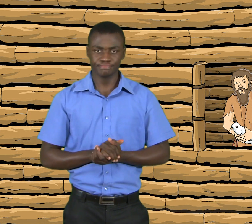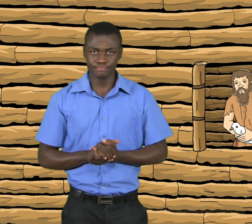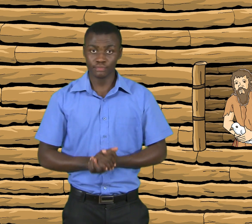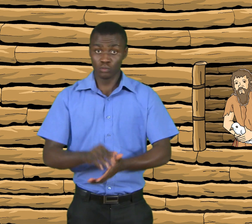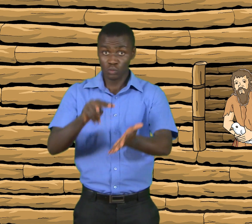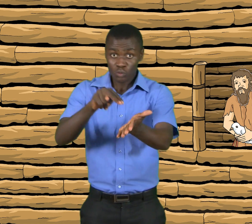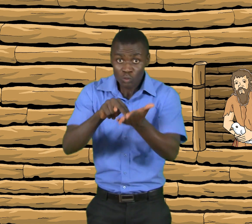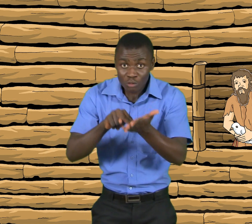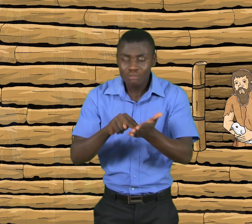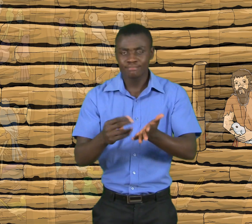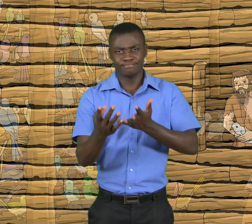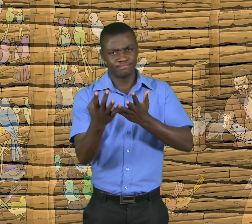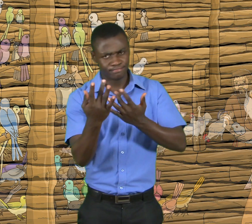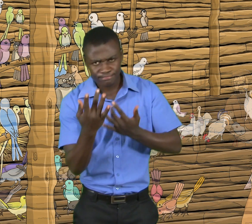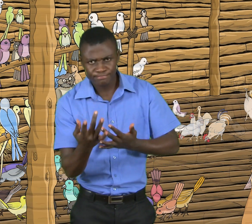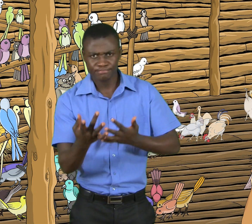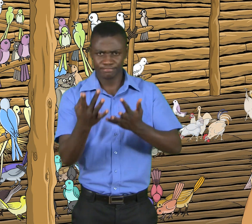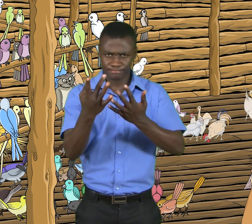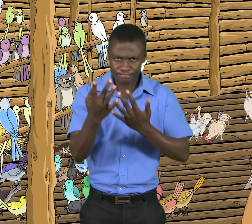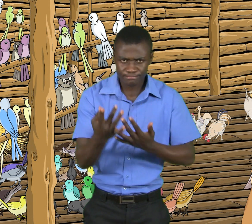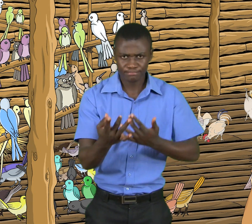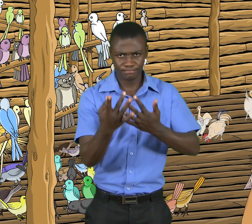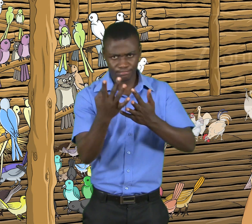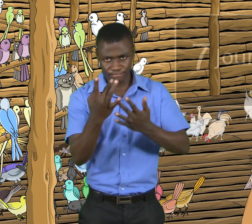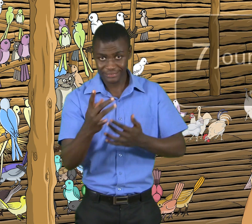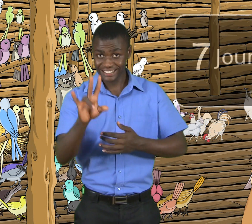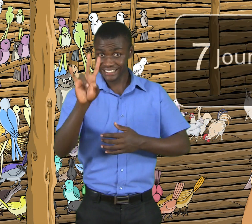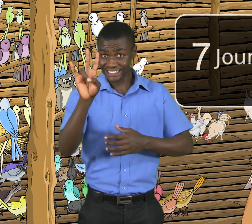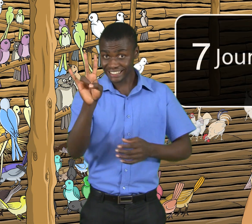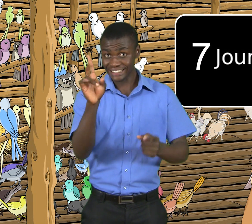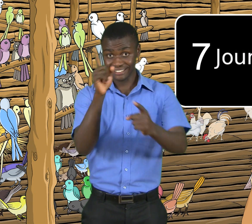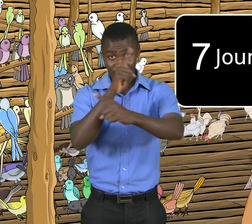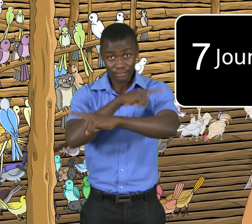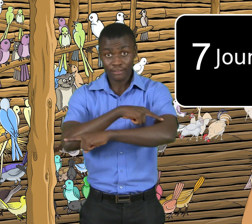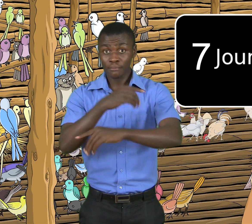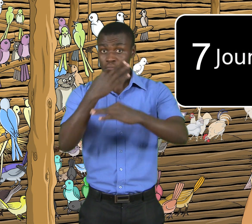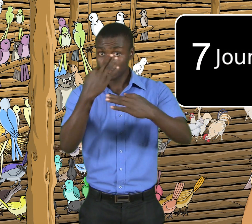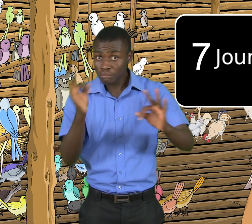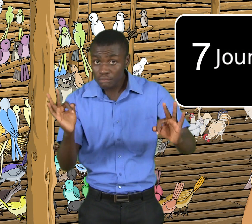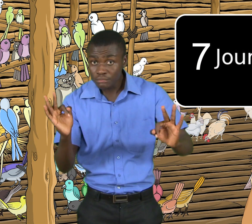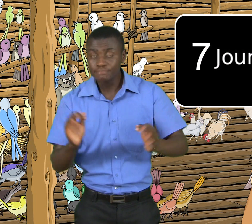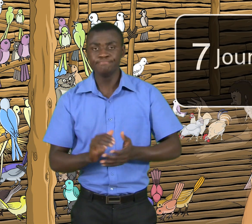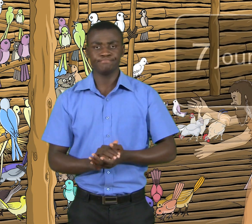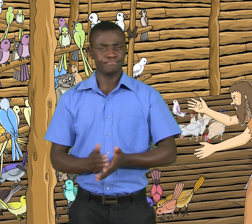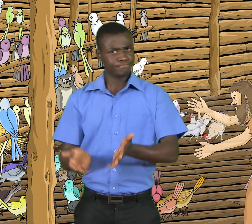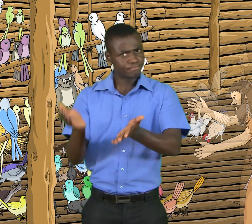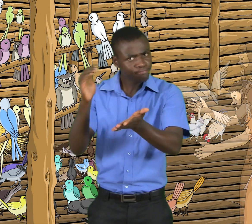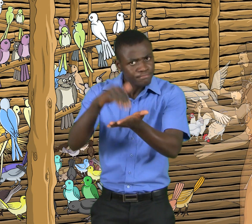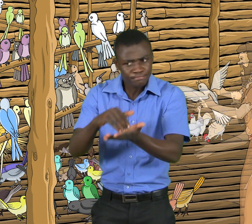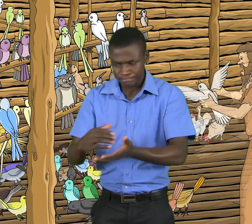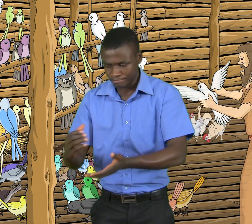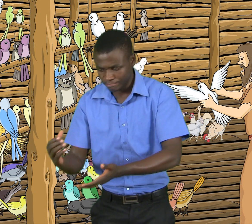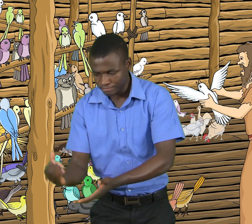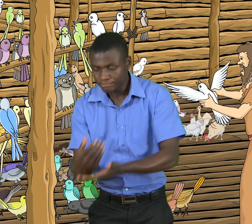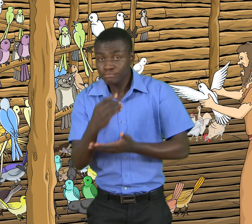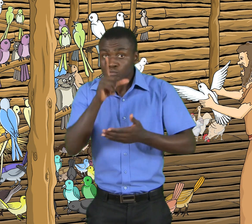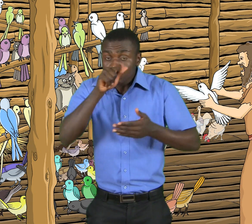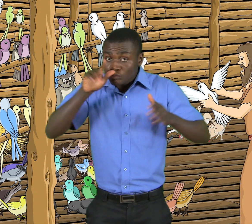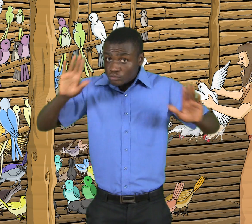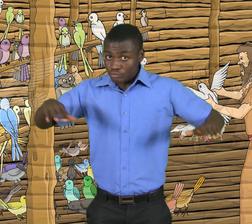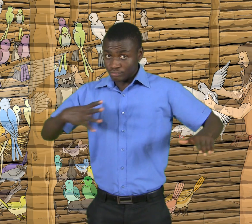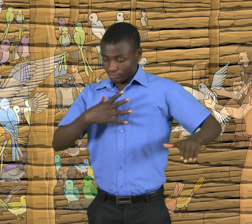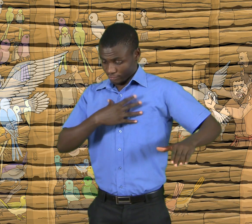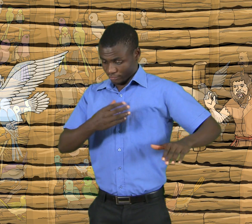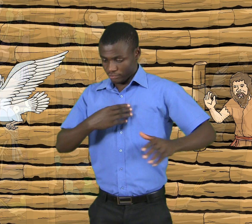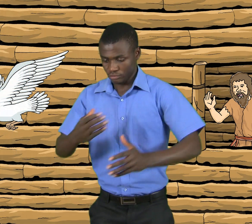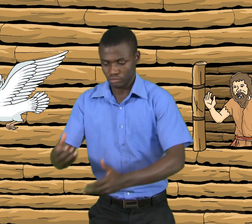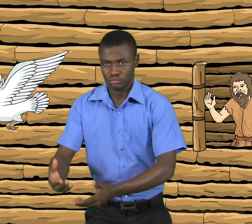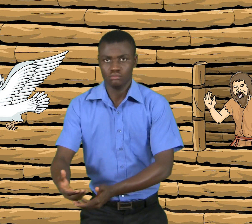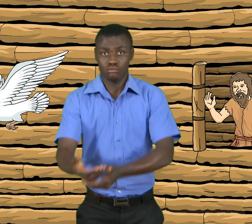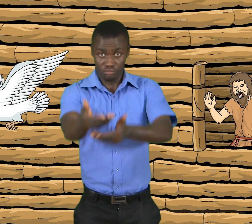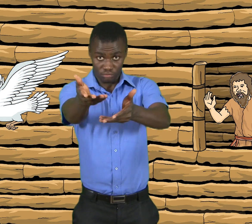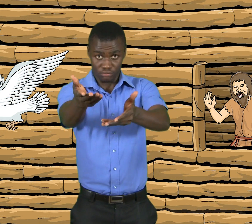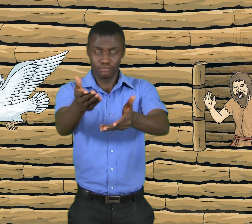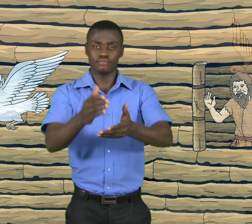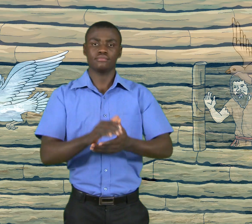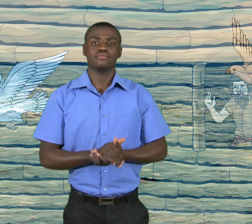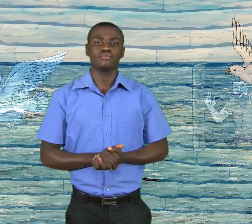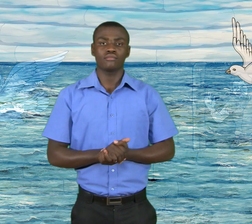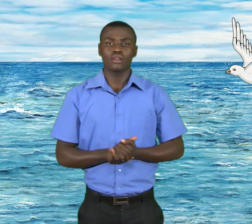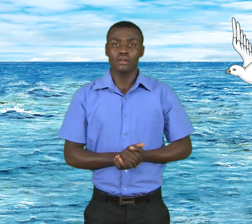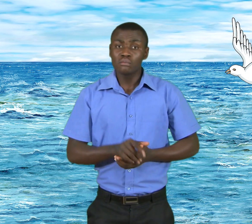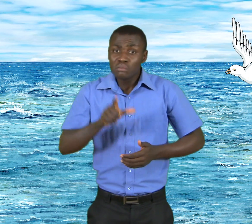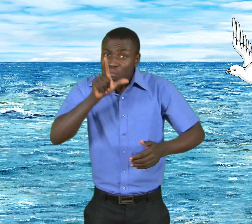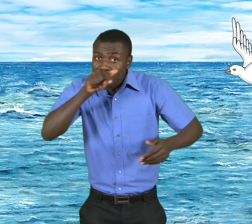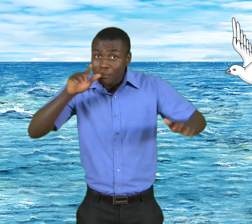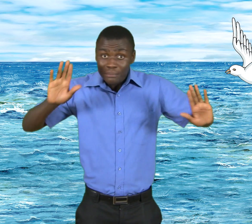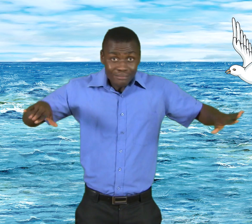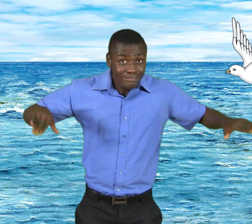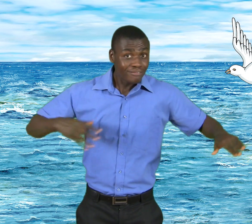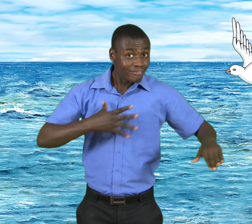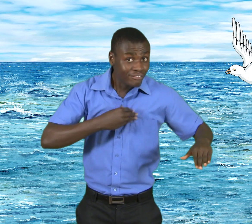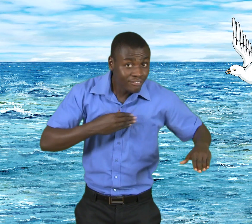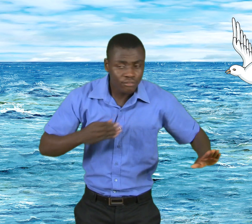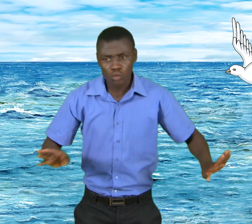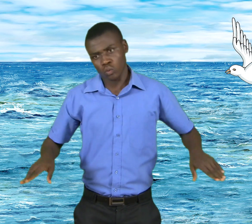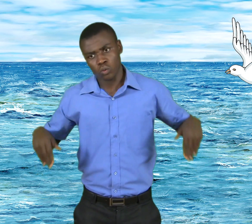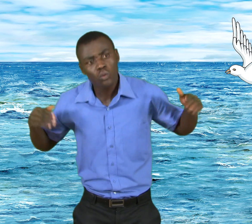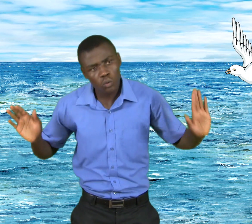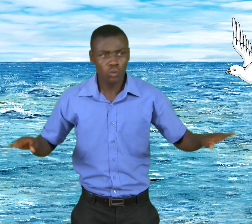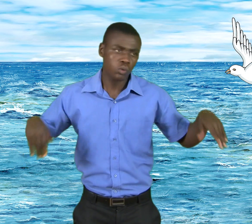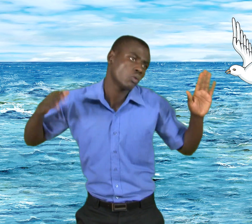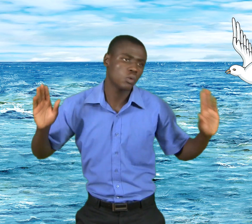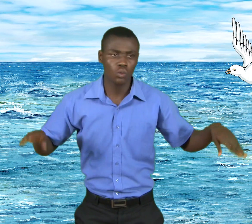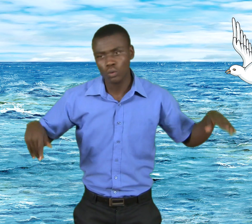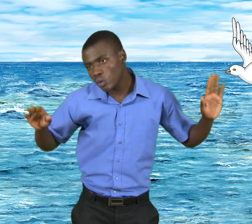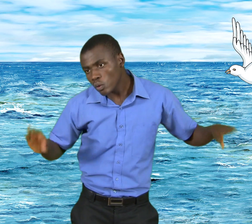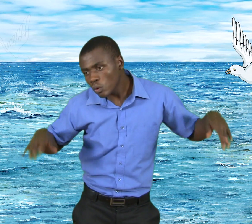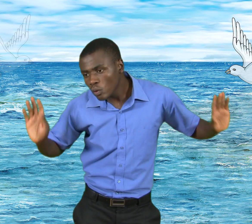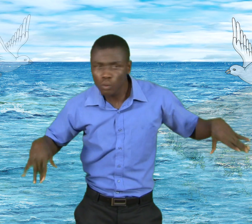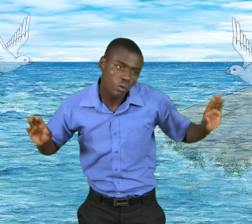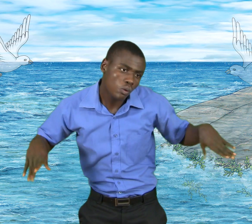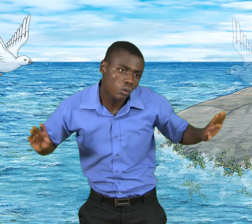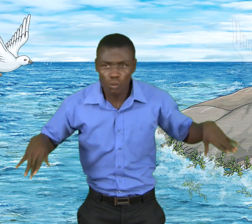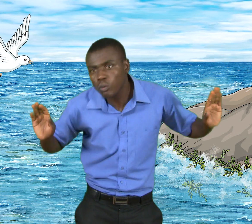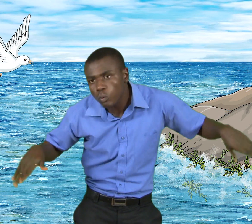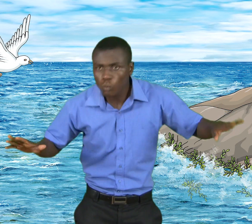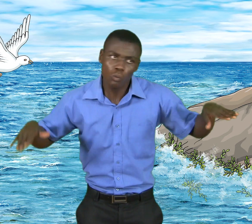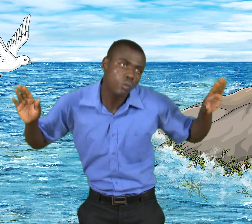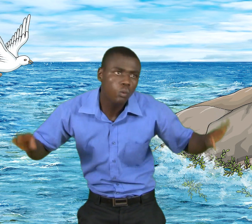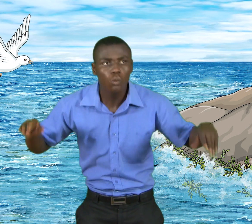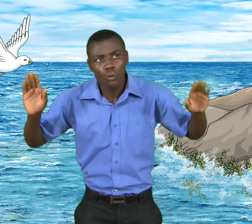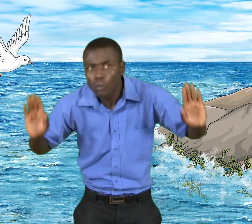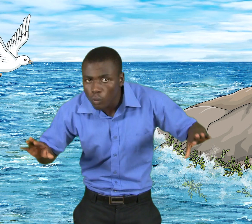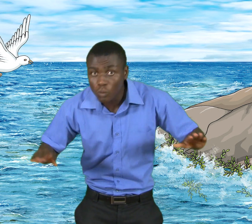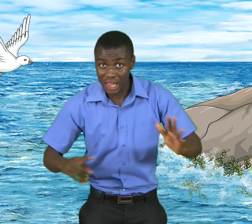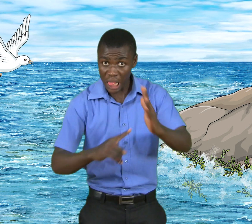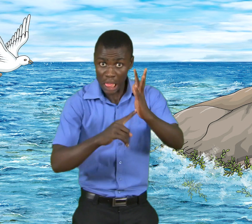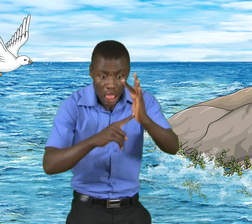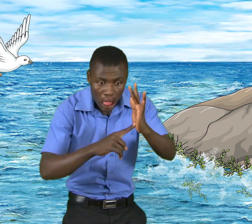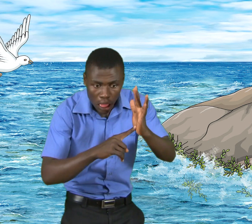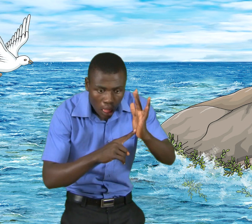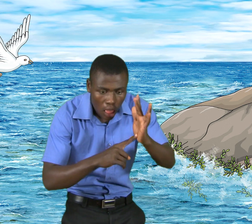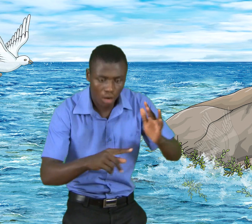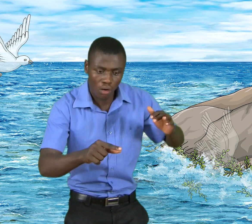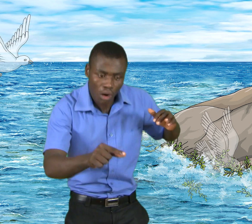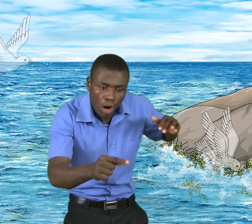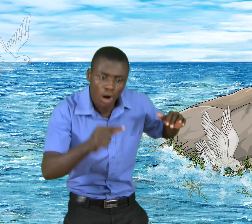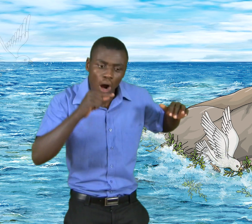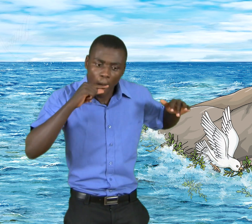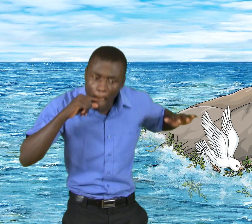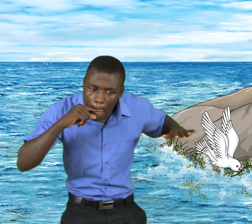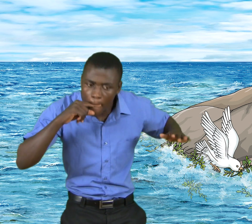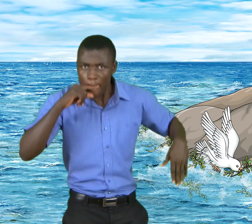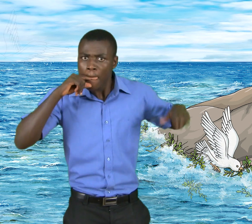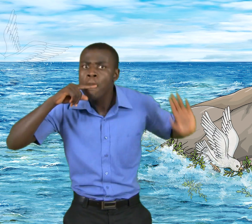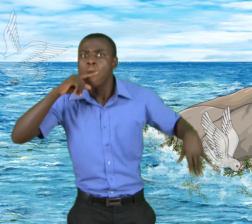Noah waited seven more days and again sent out the dove from the ark.